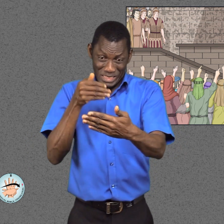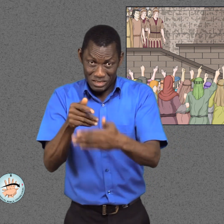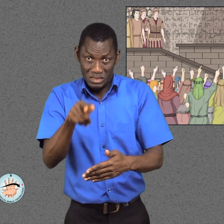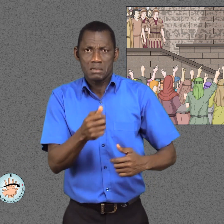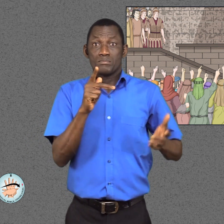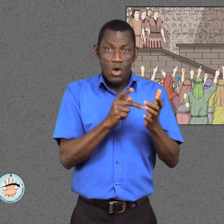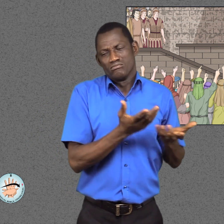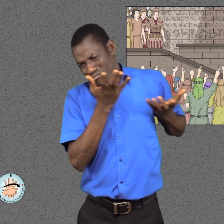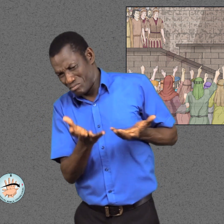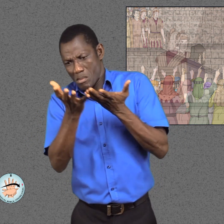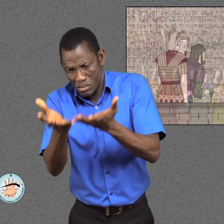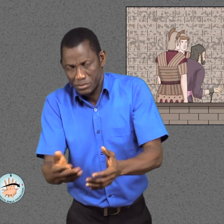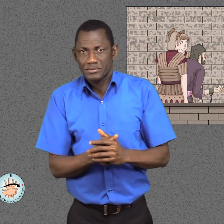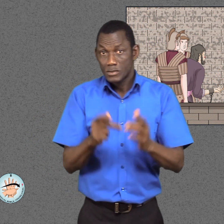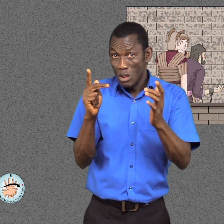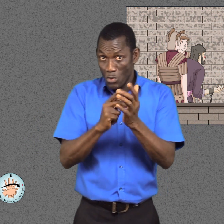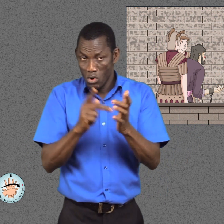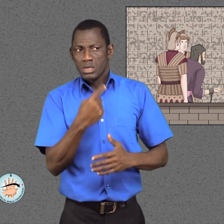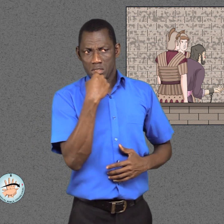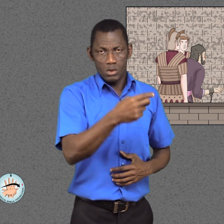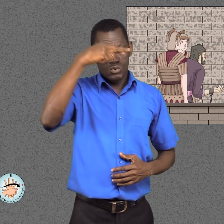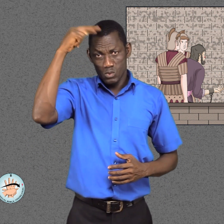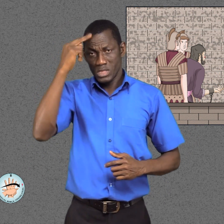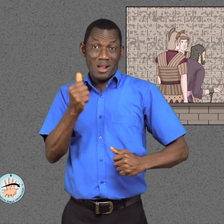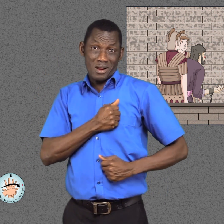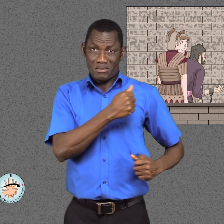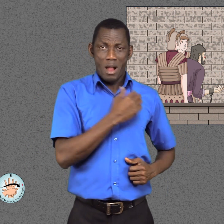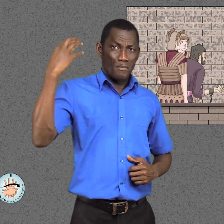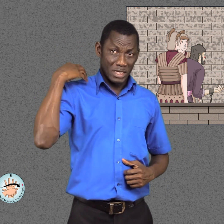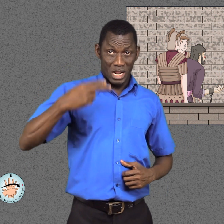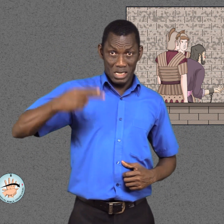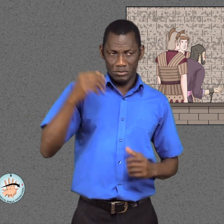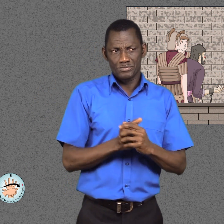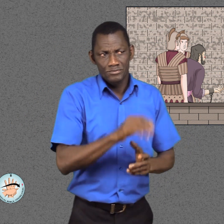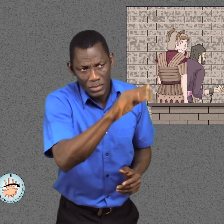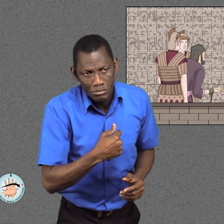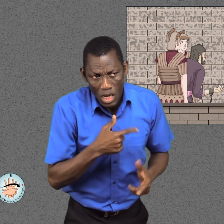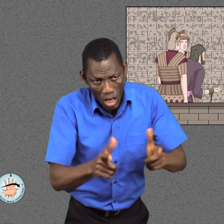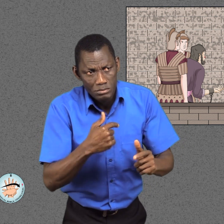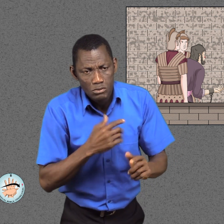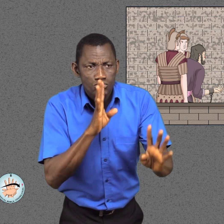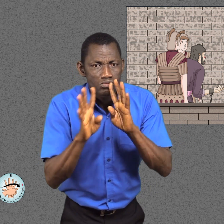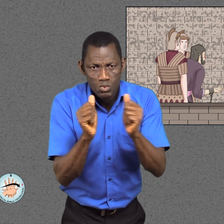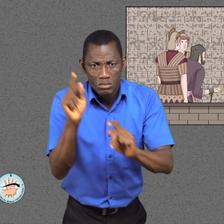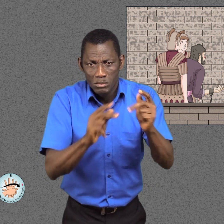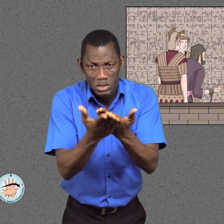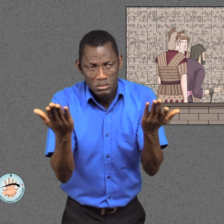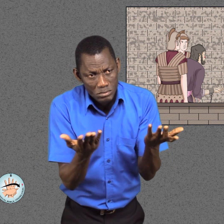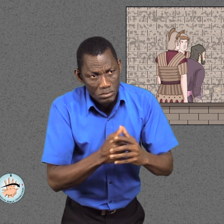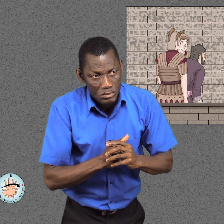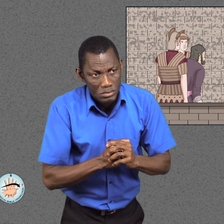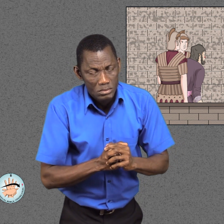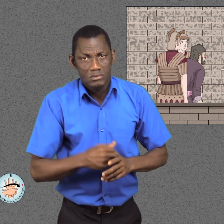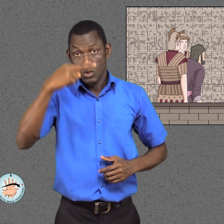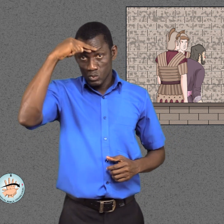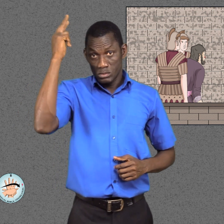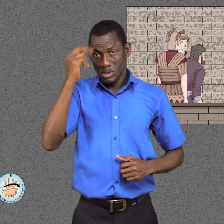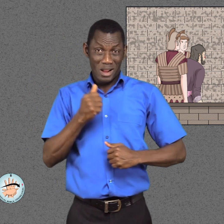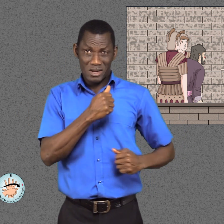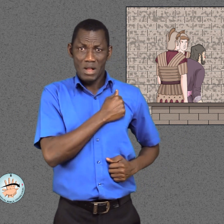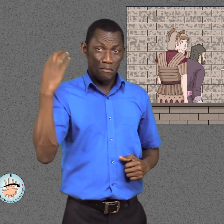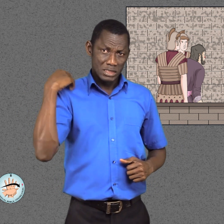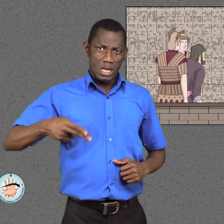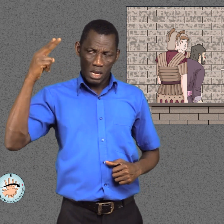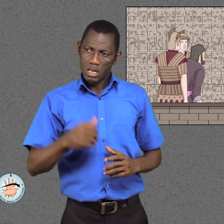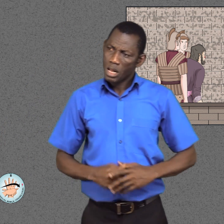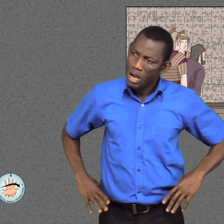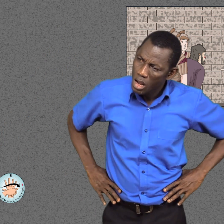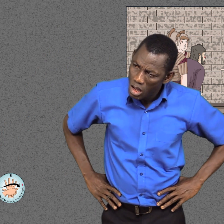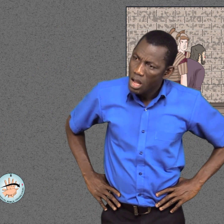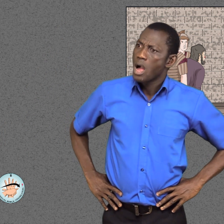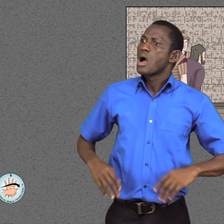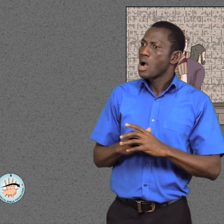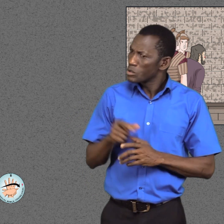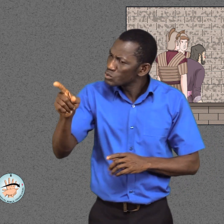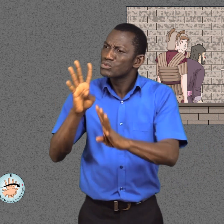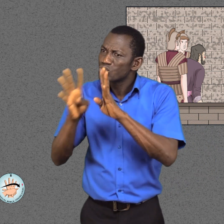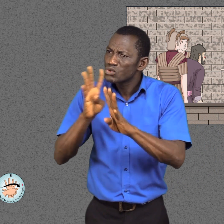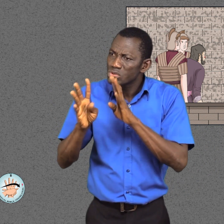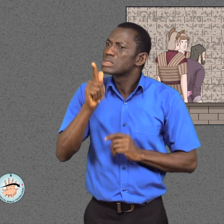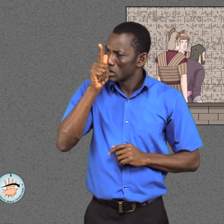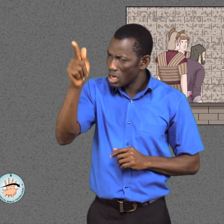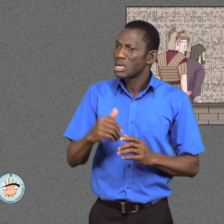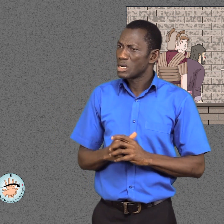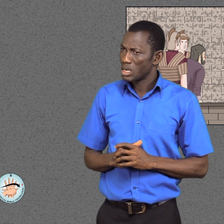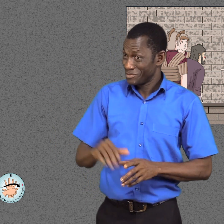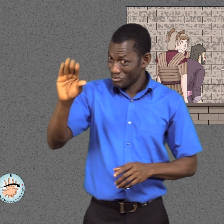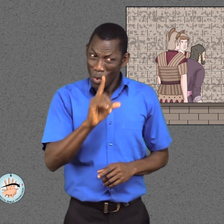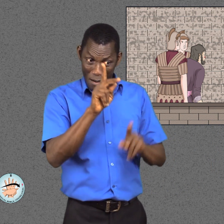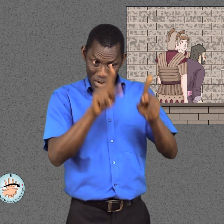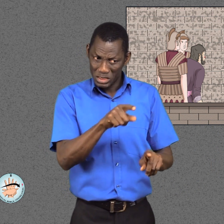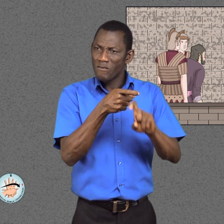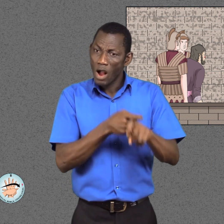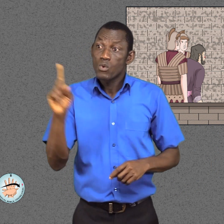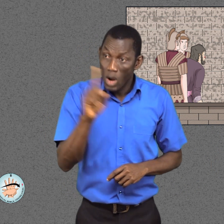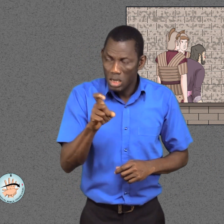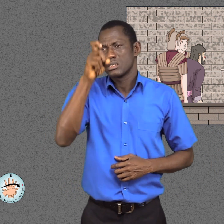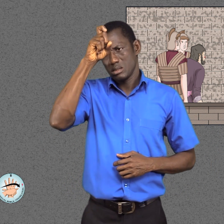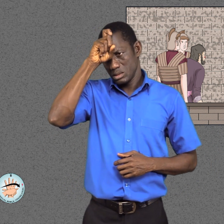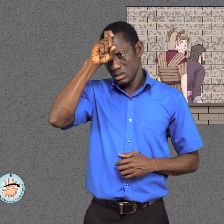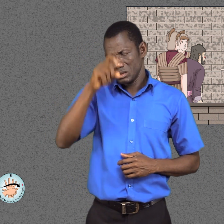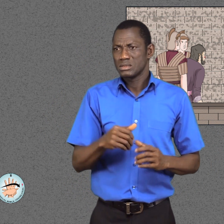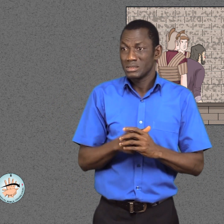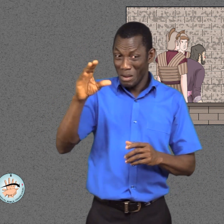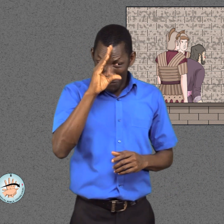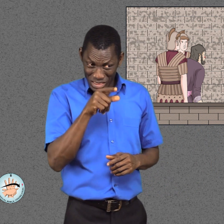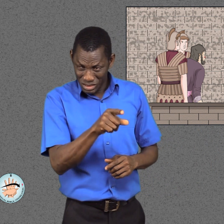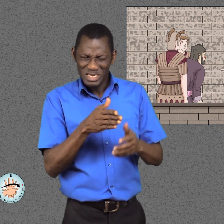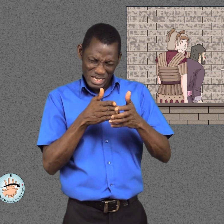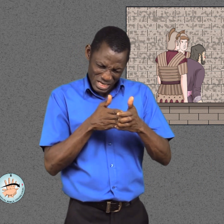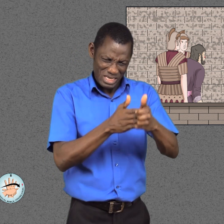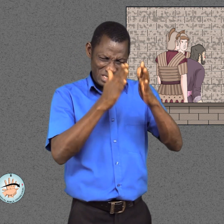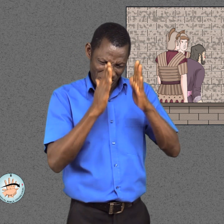As they were about to take Paul into the barracks, he asked the commander, “May I say something to you?”